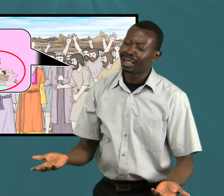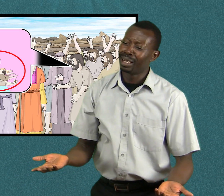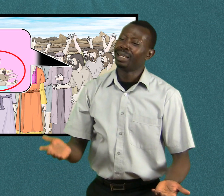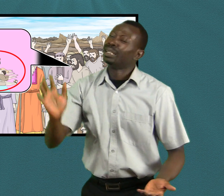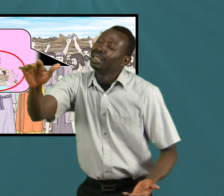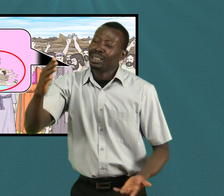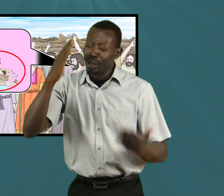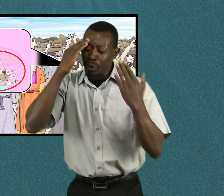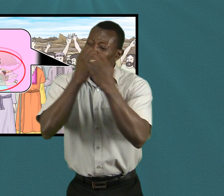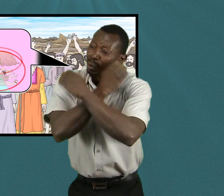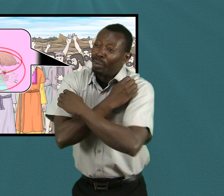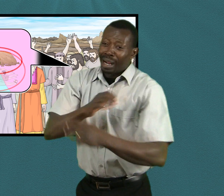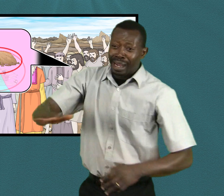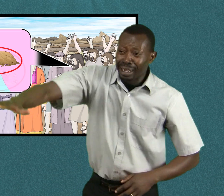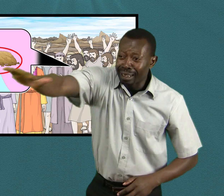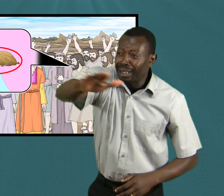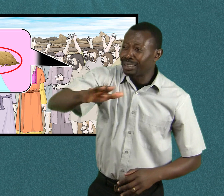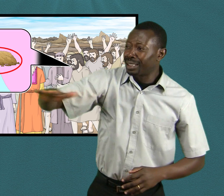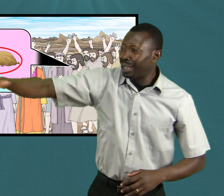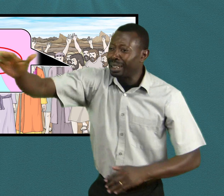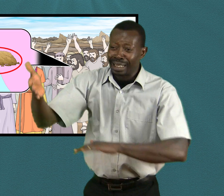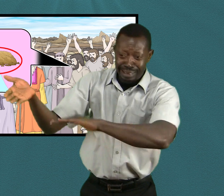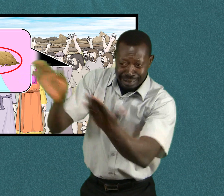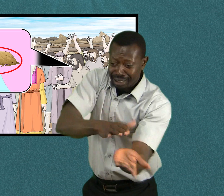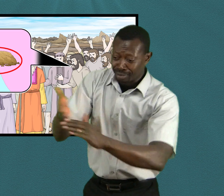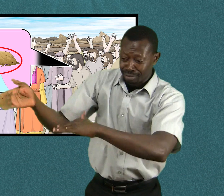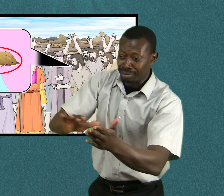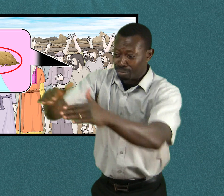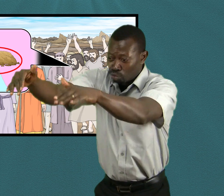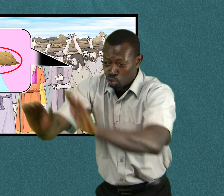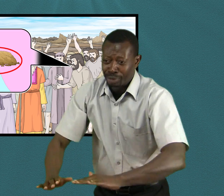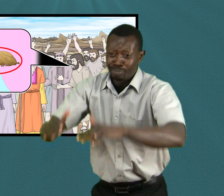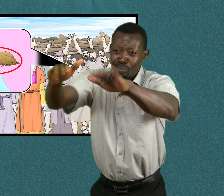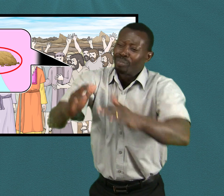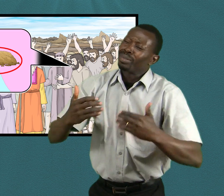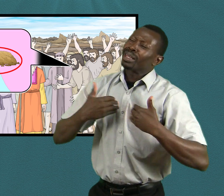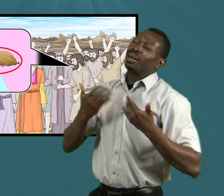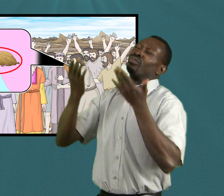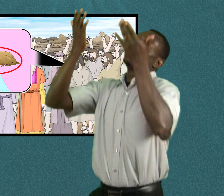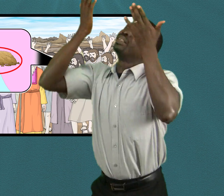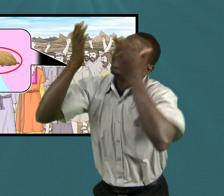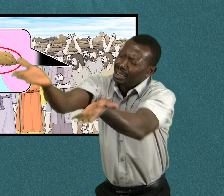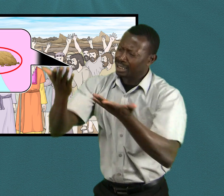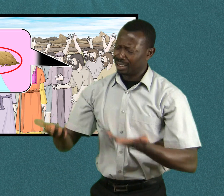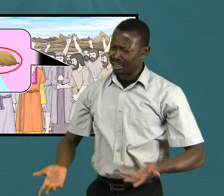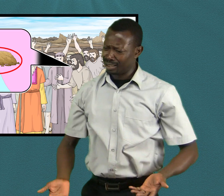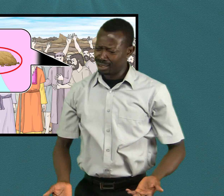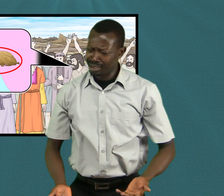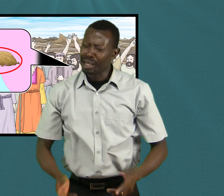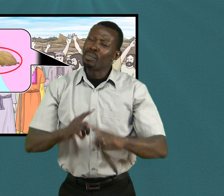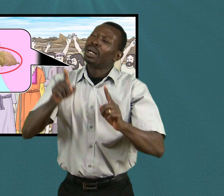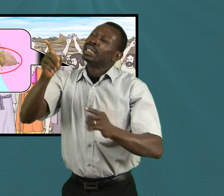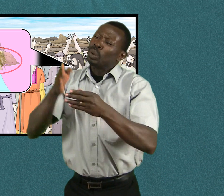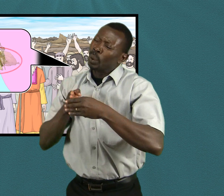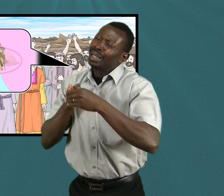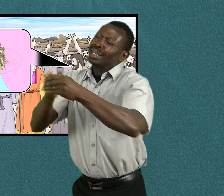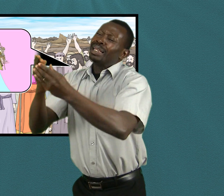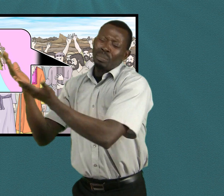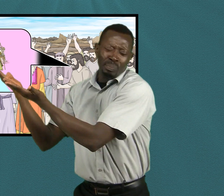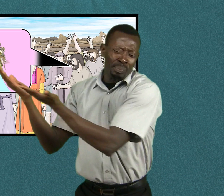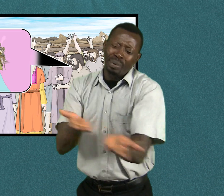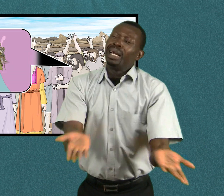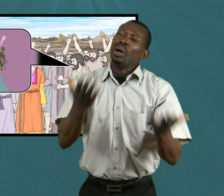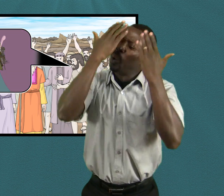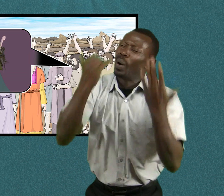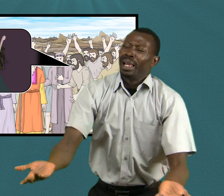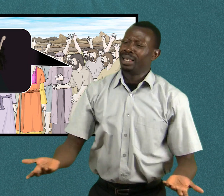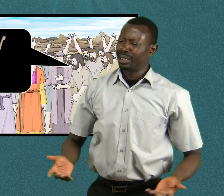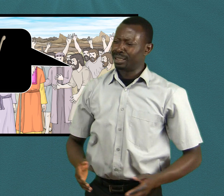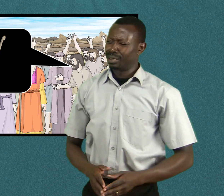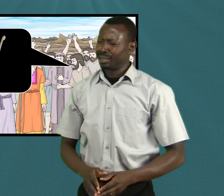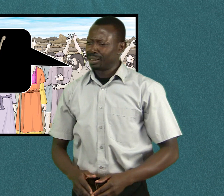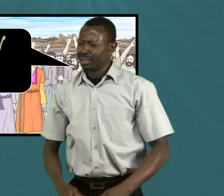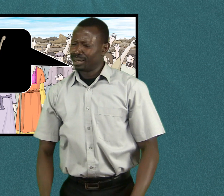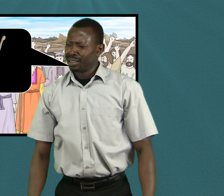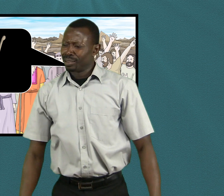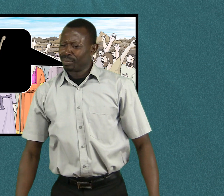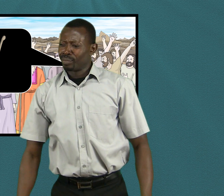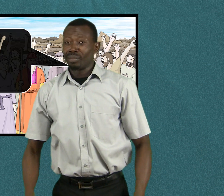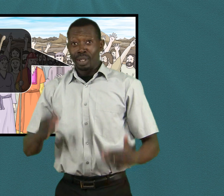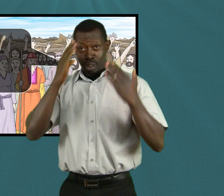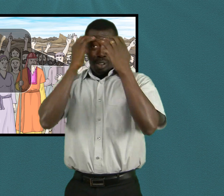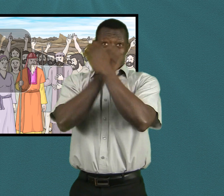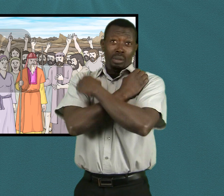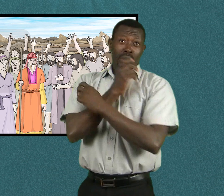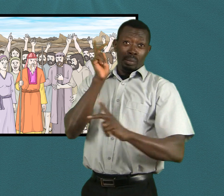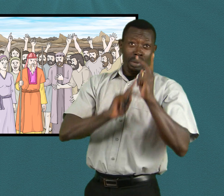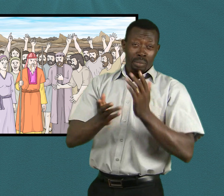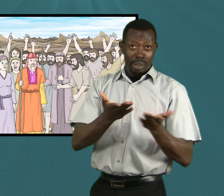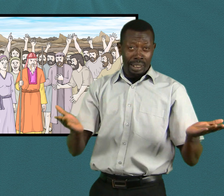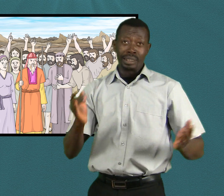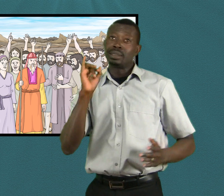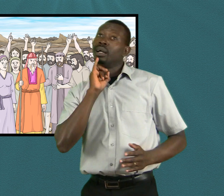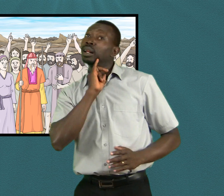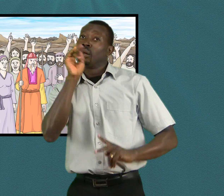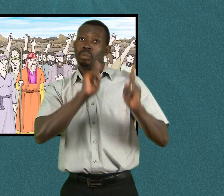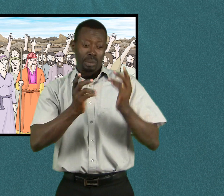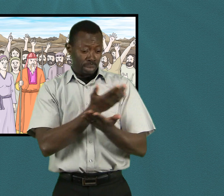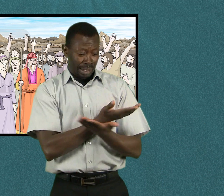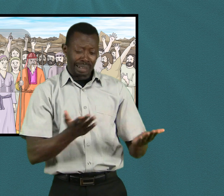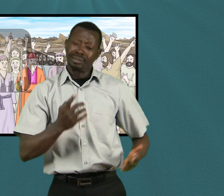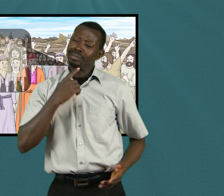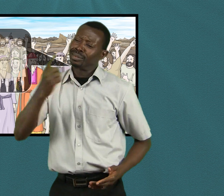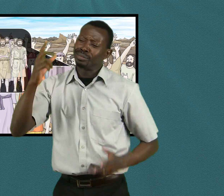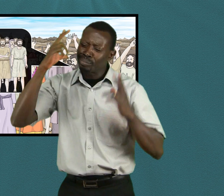What have you done to us by bringing us out of Egypt?